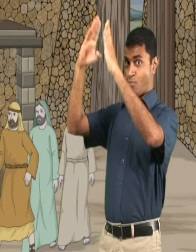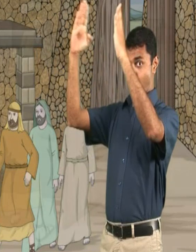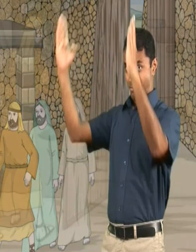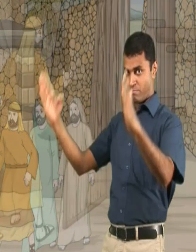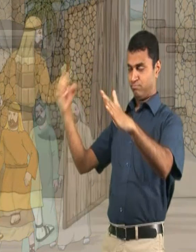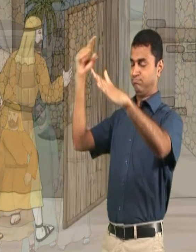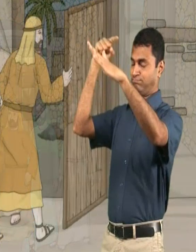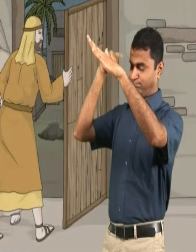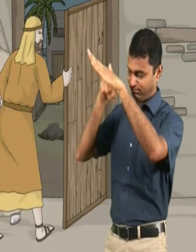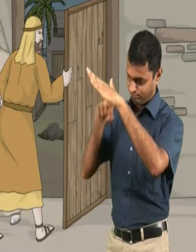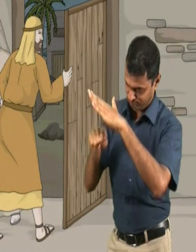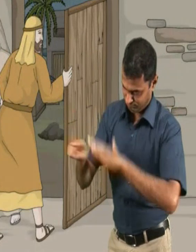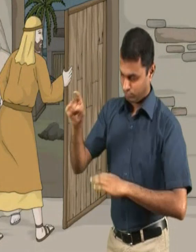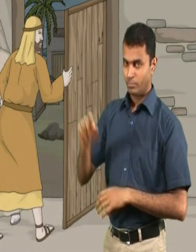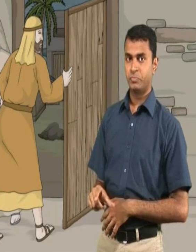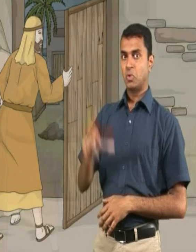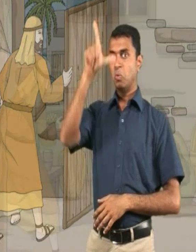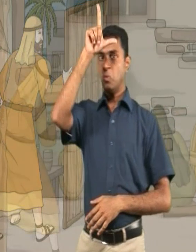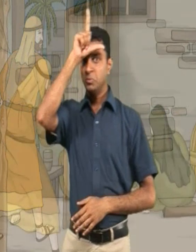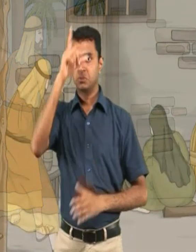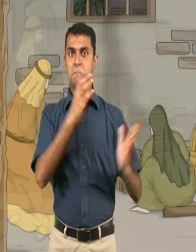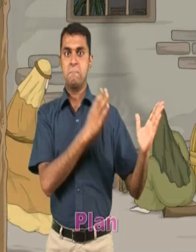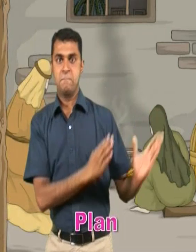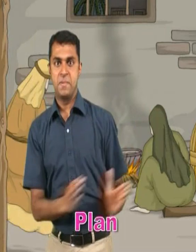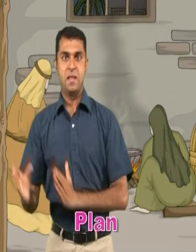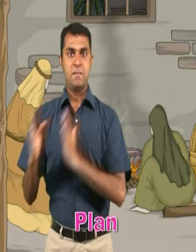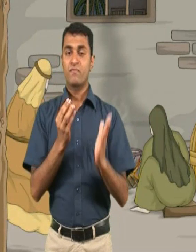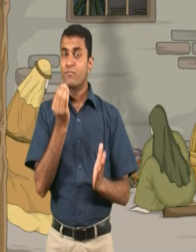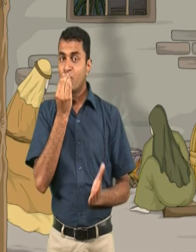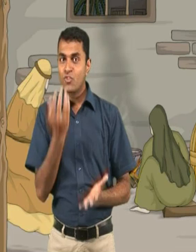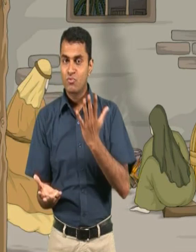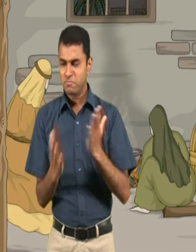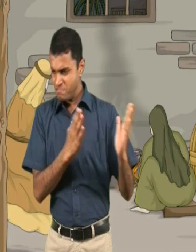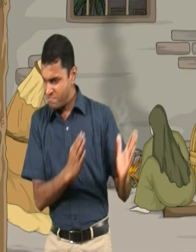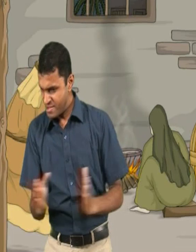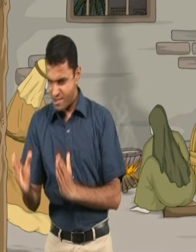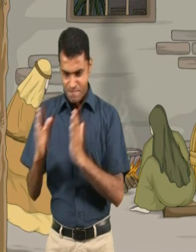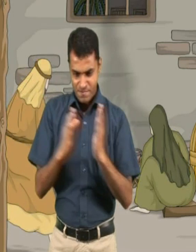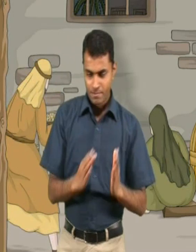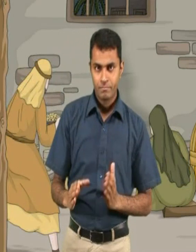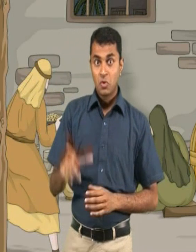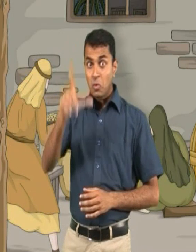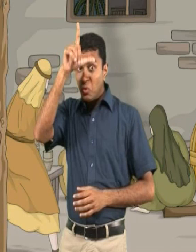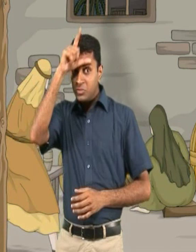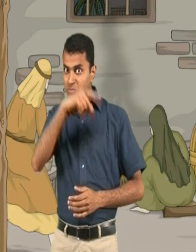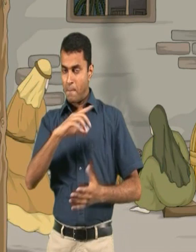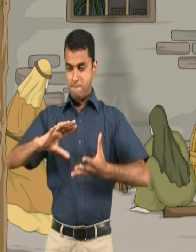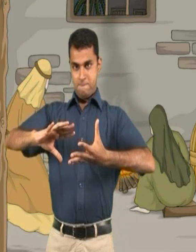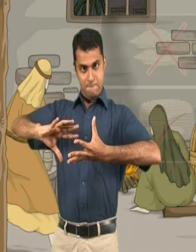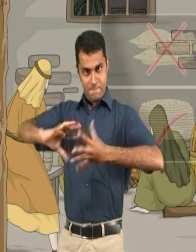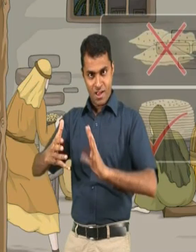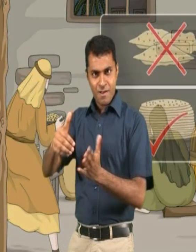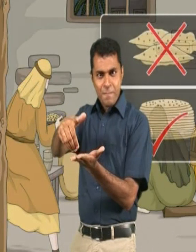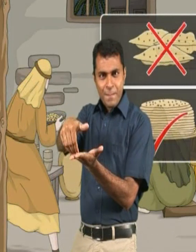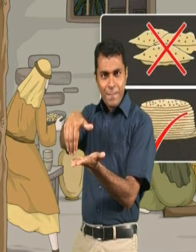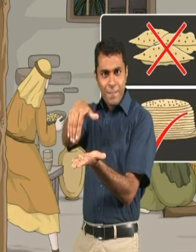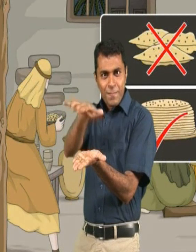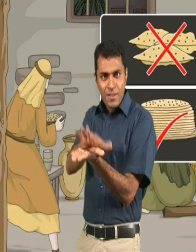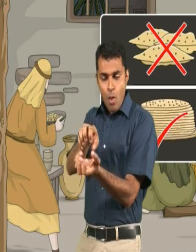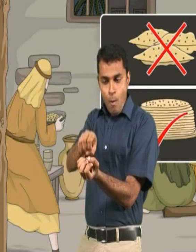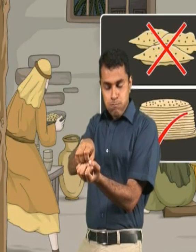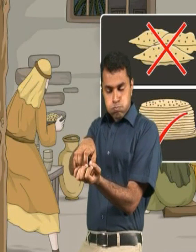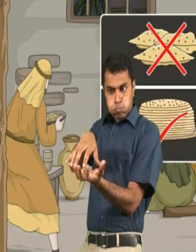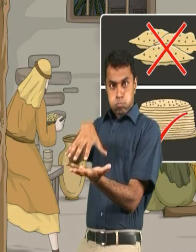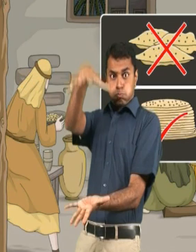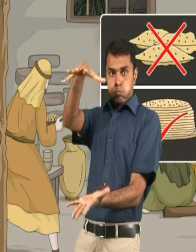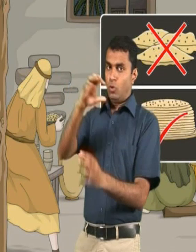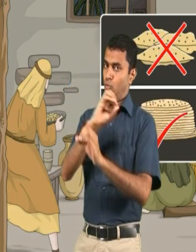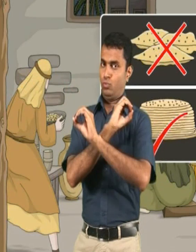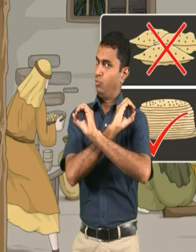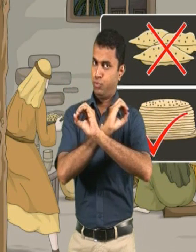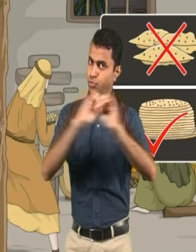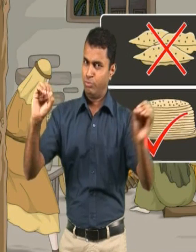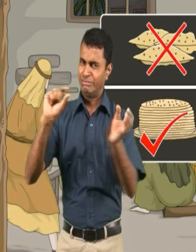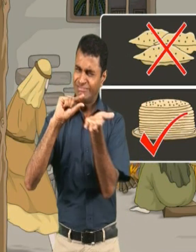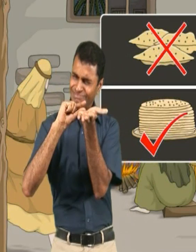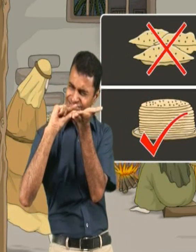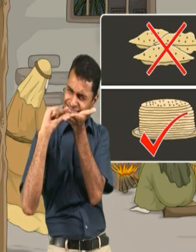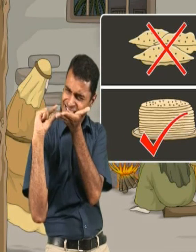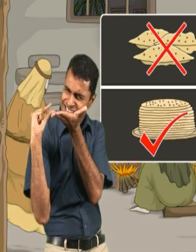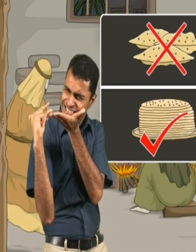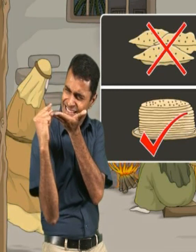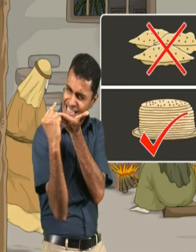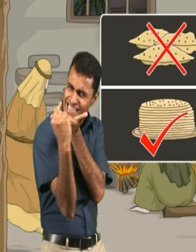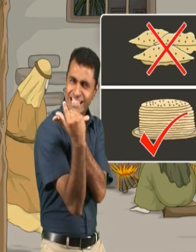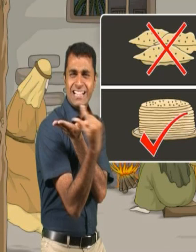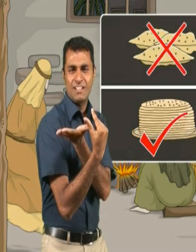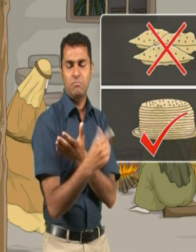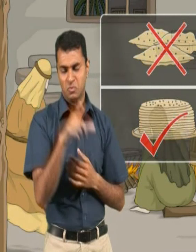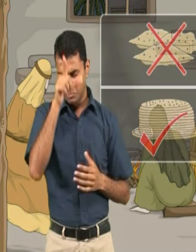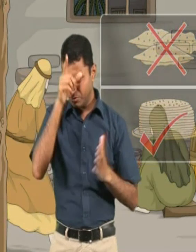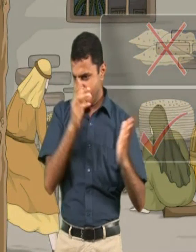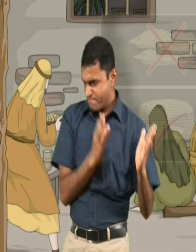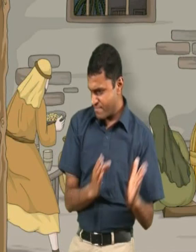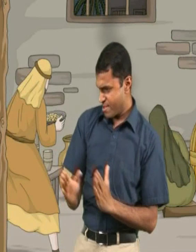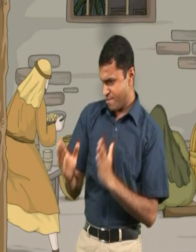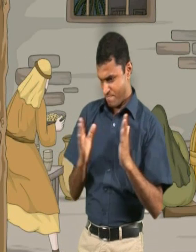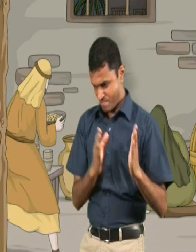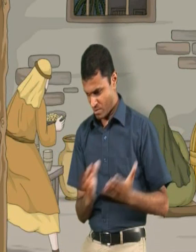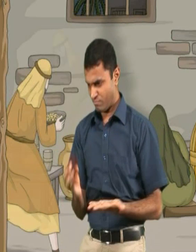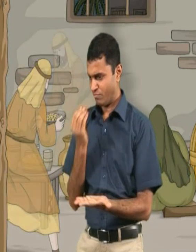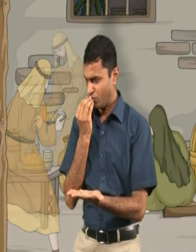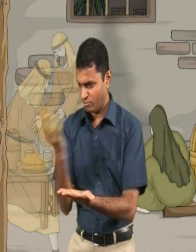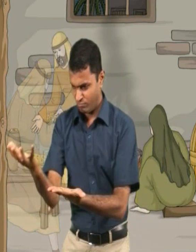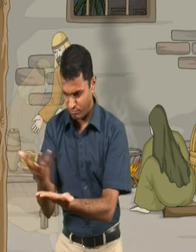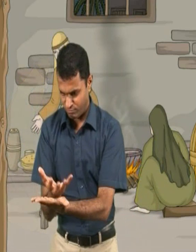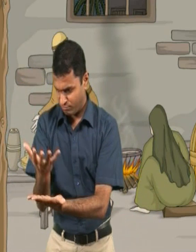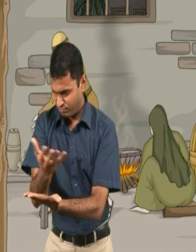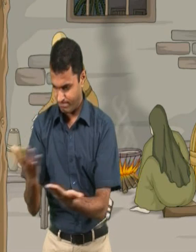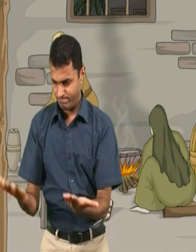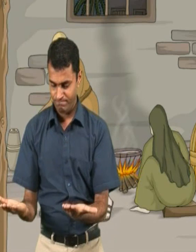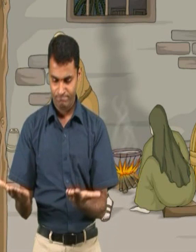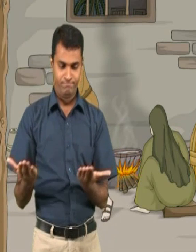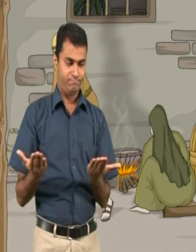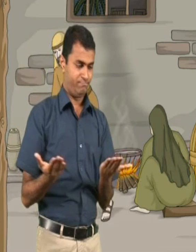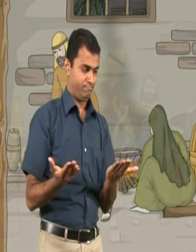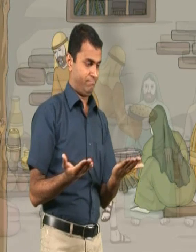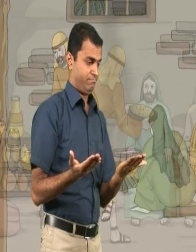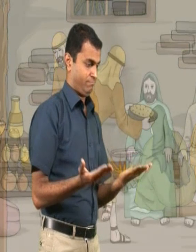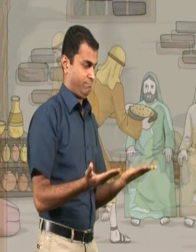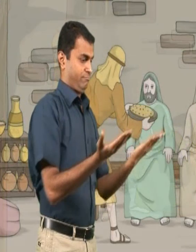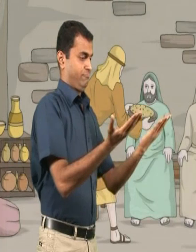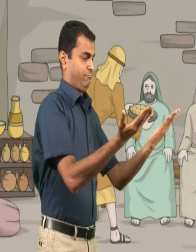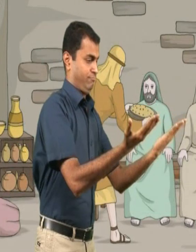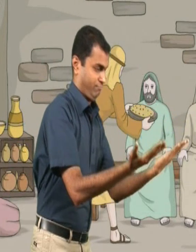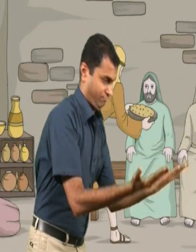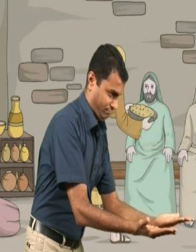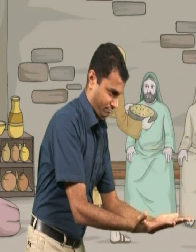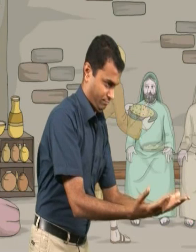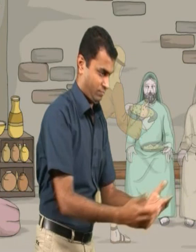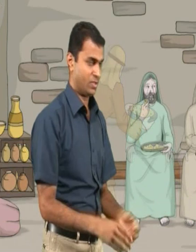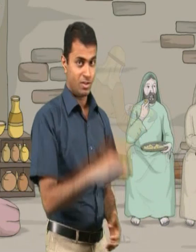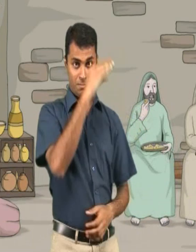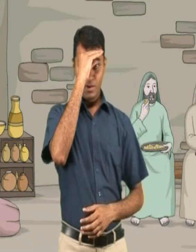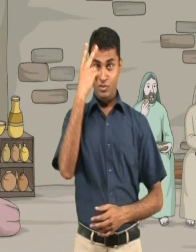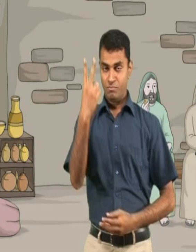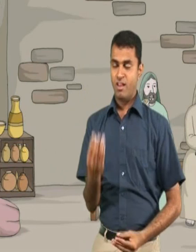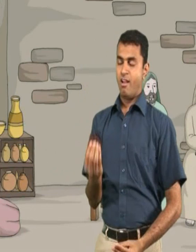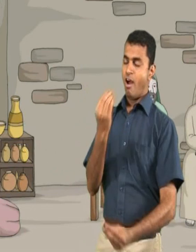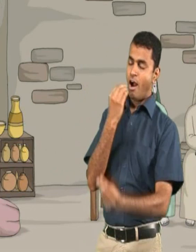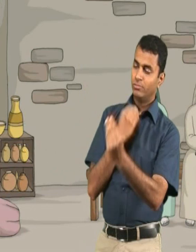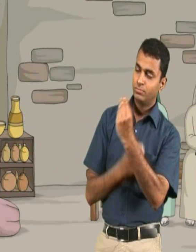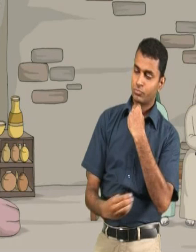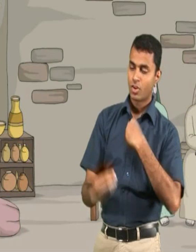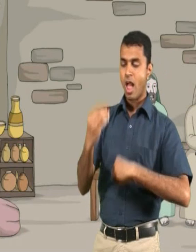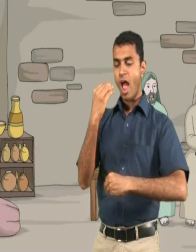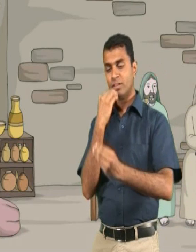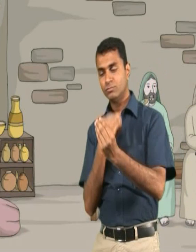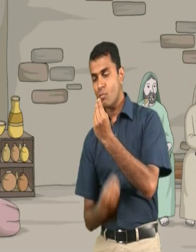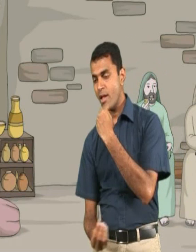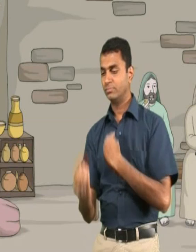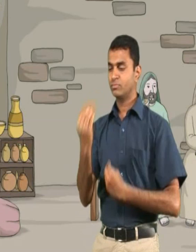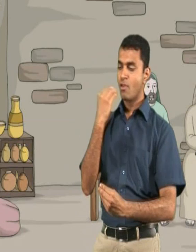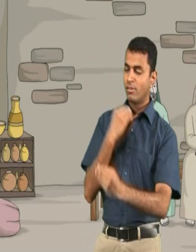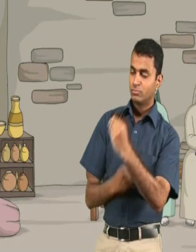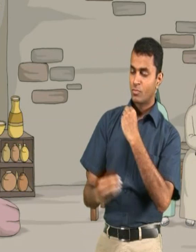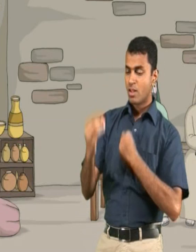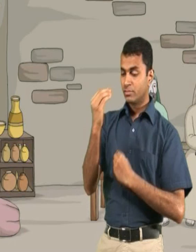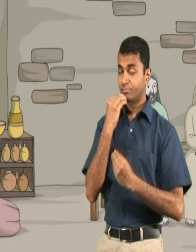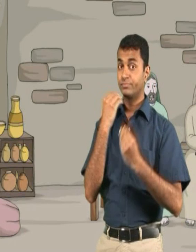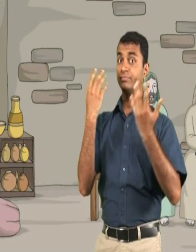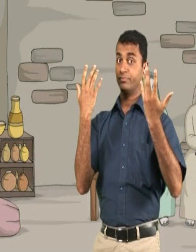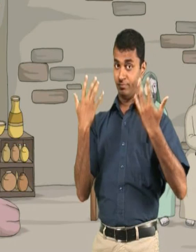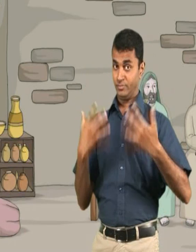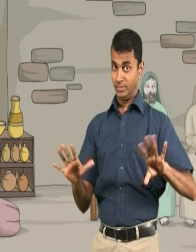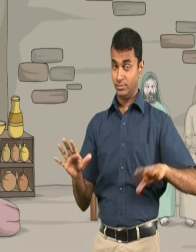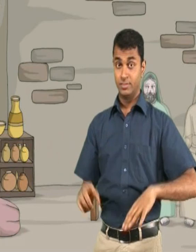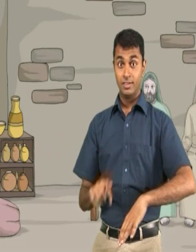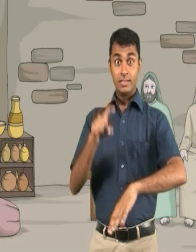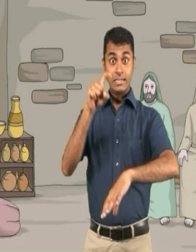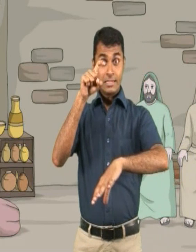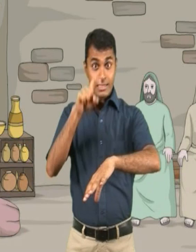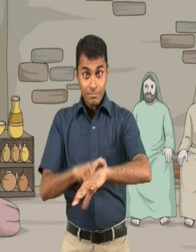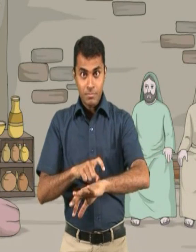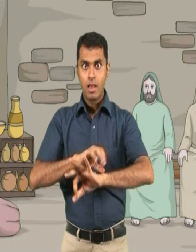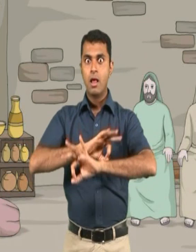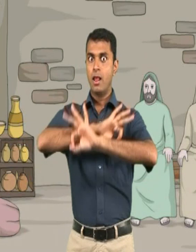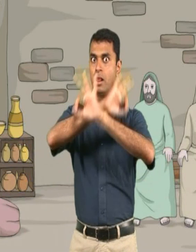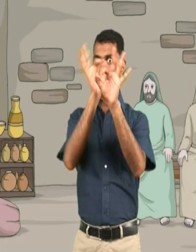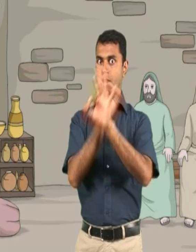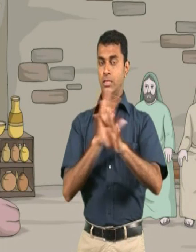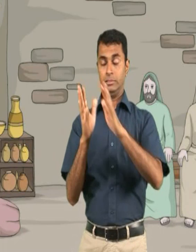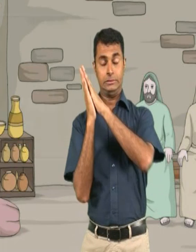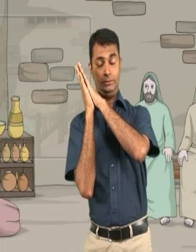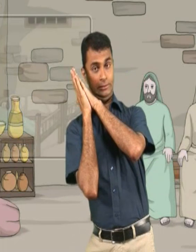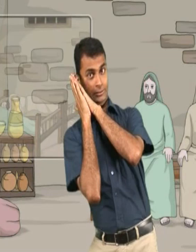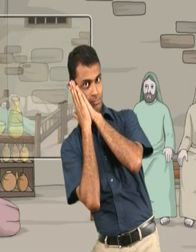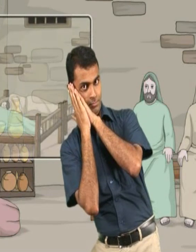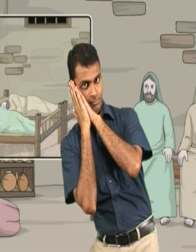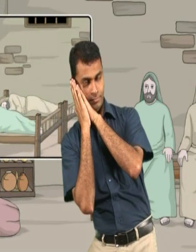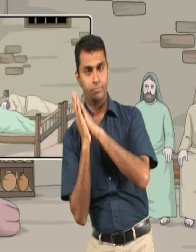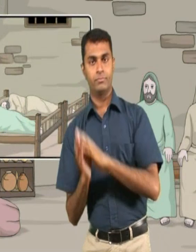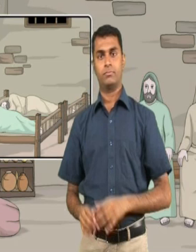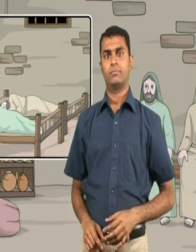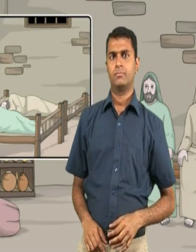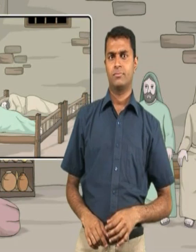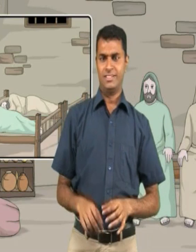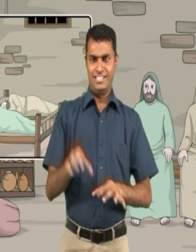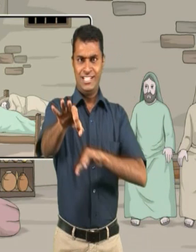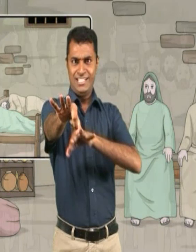He prepared a feast for them and baked unleavened bread, and they ate.